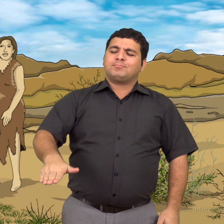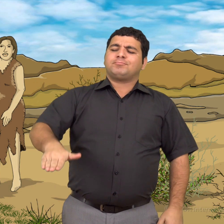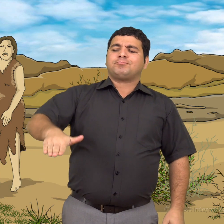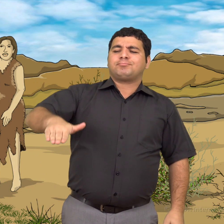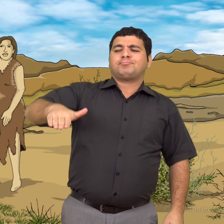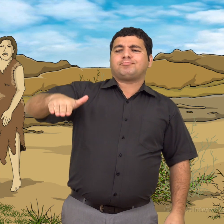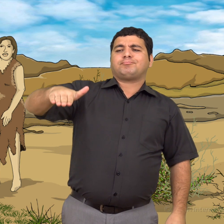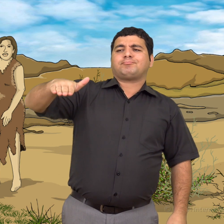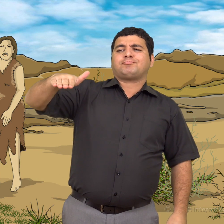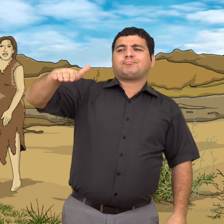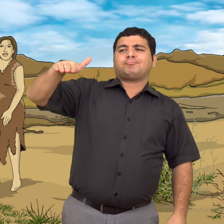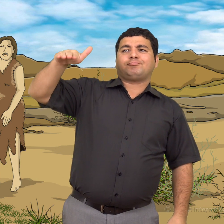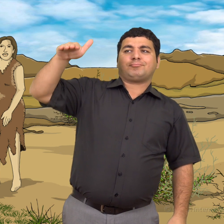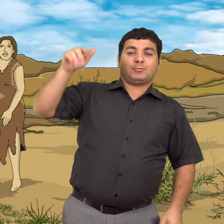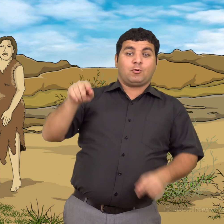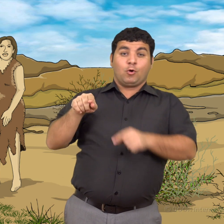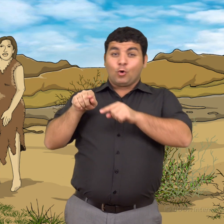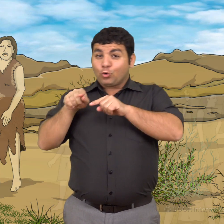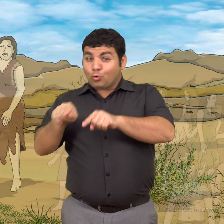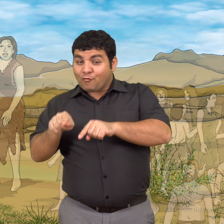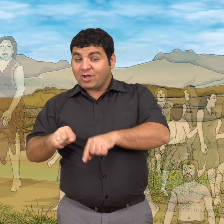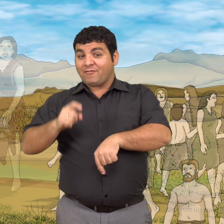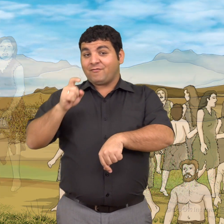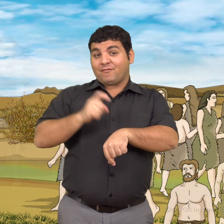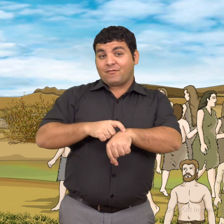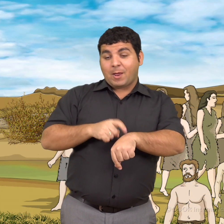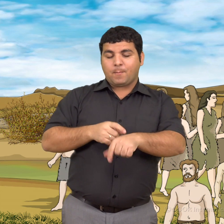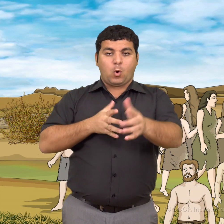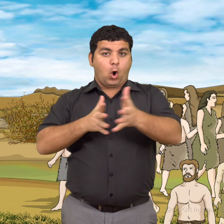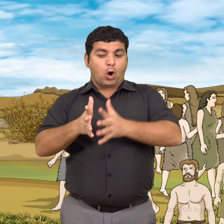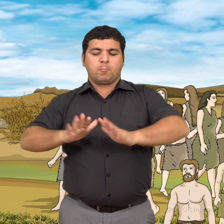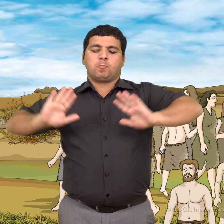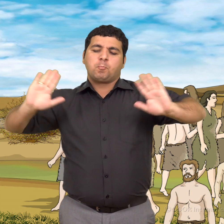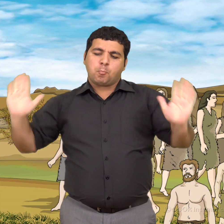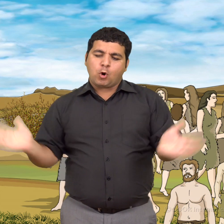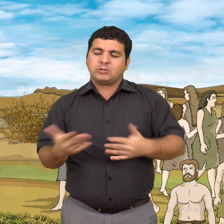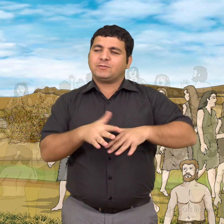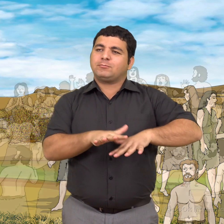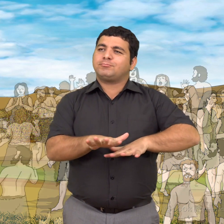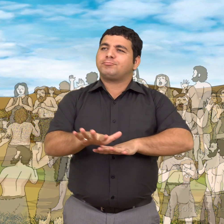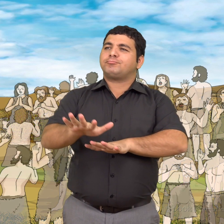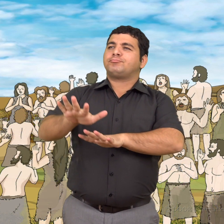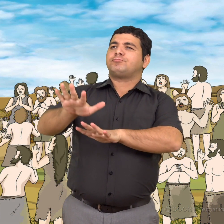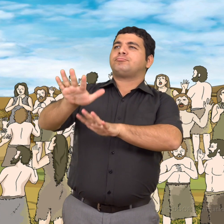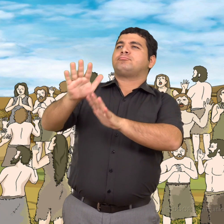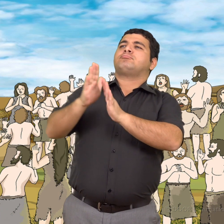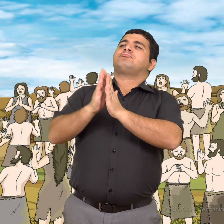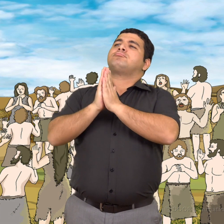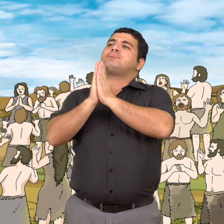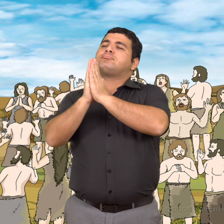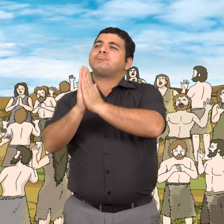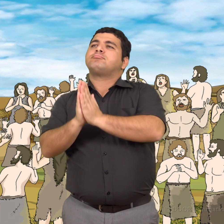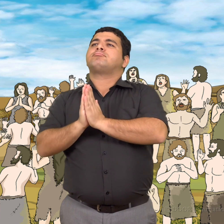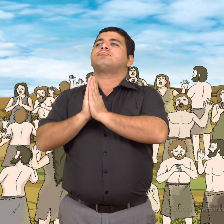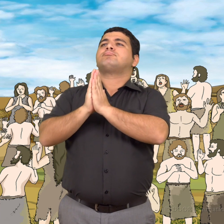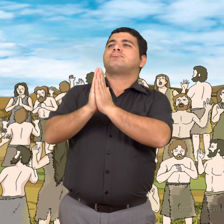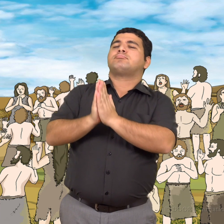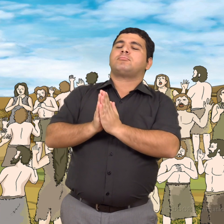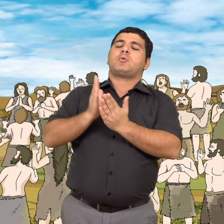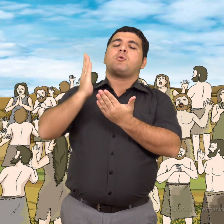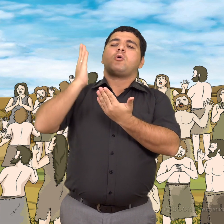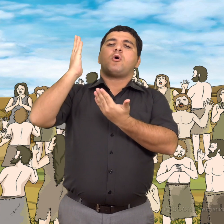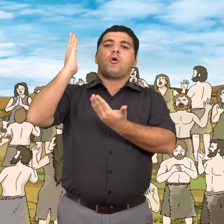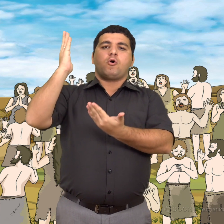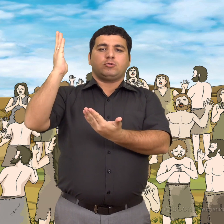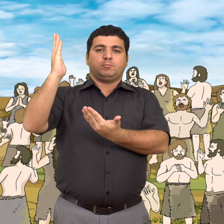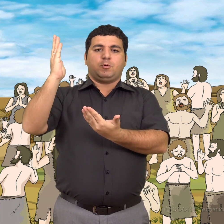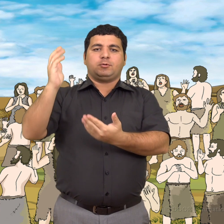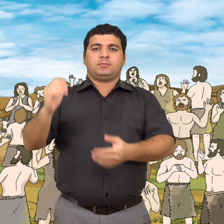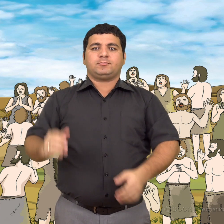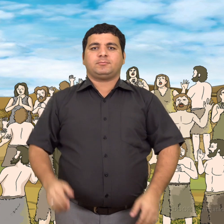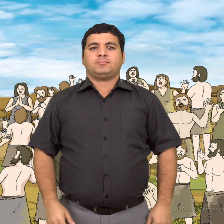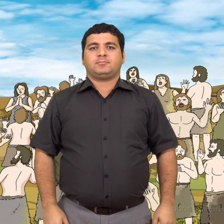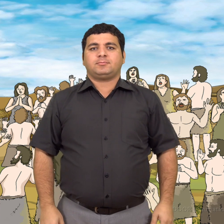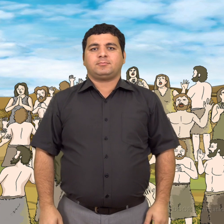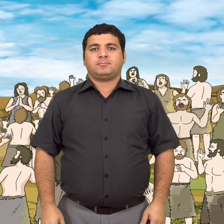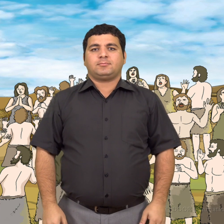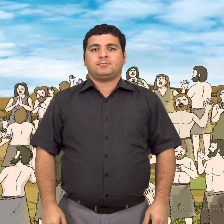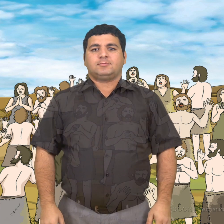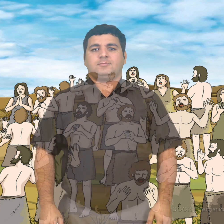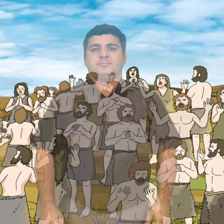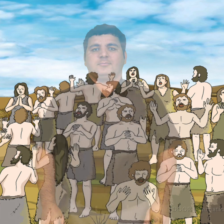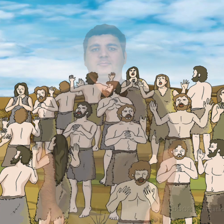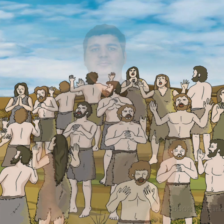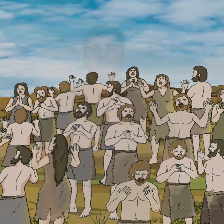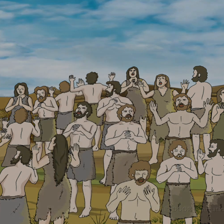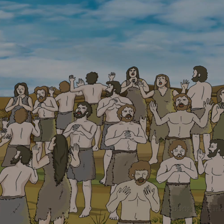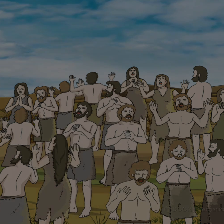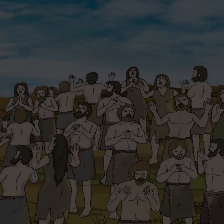At that time men began to call upon the name of the LORD.